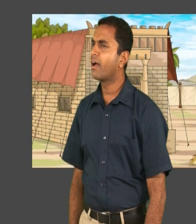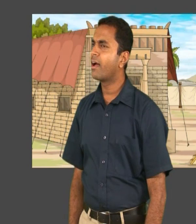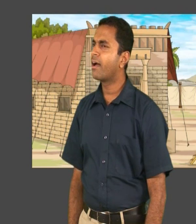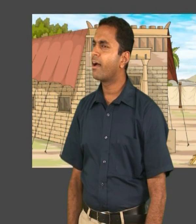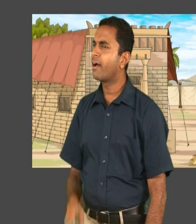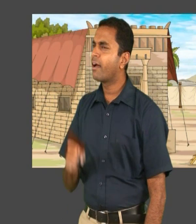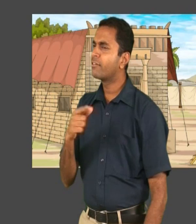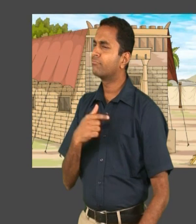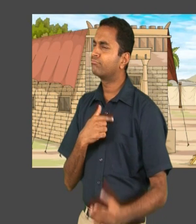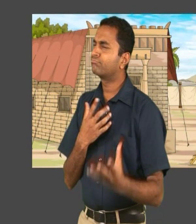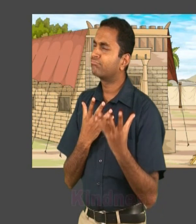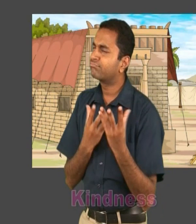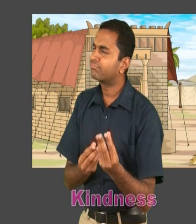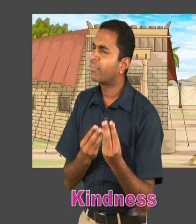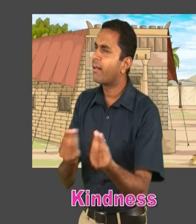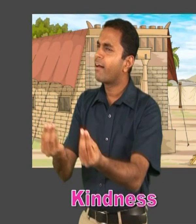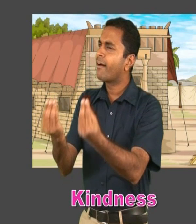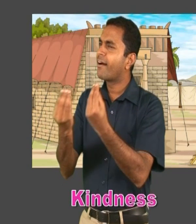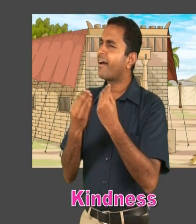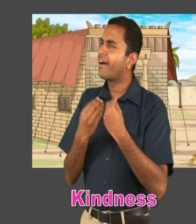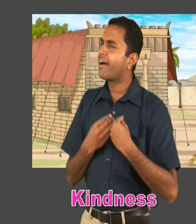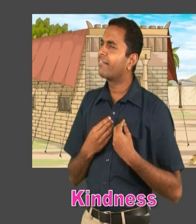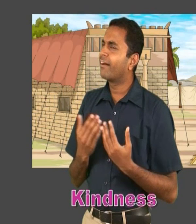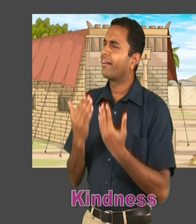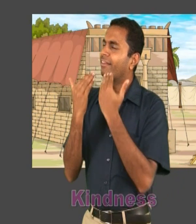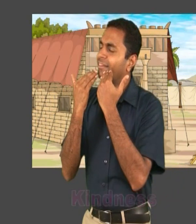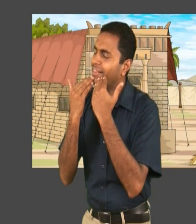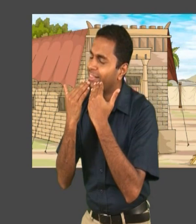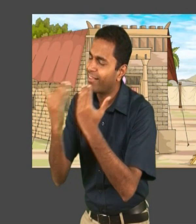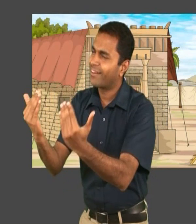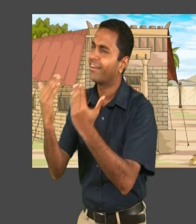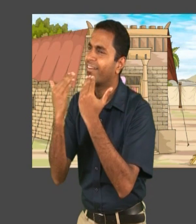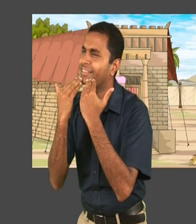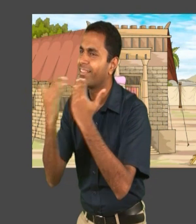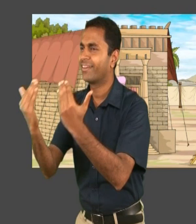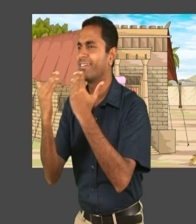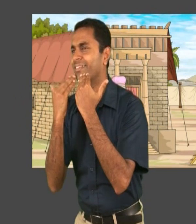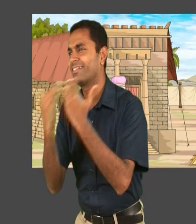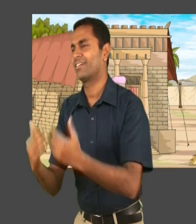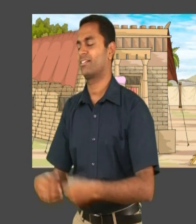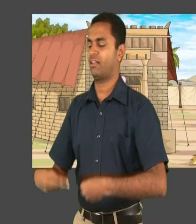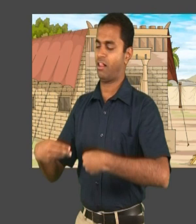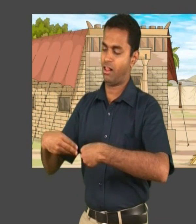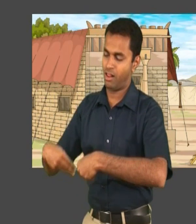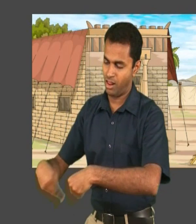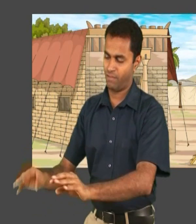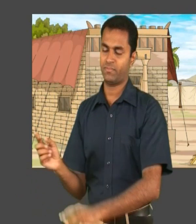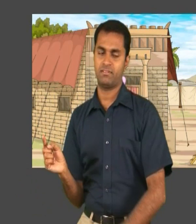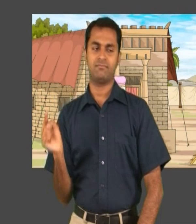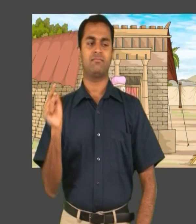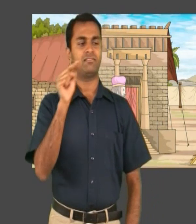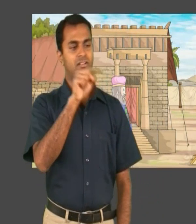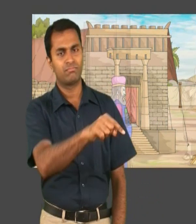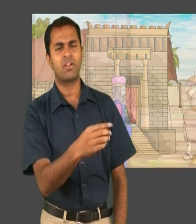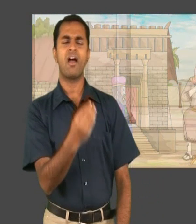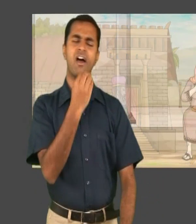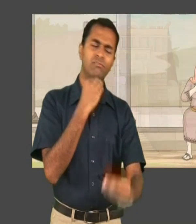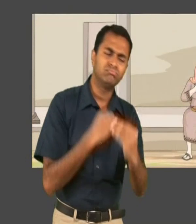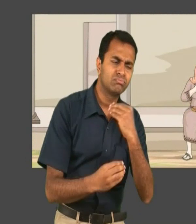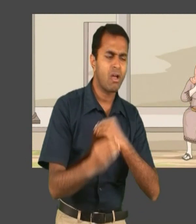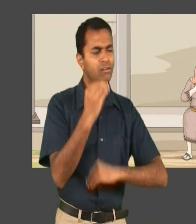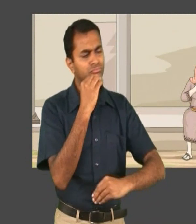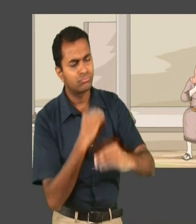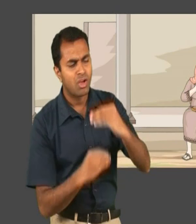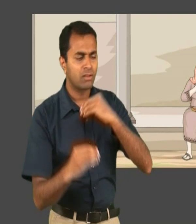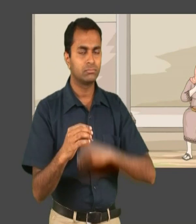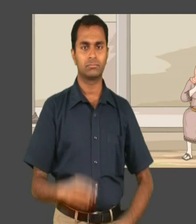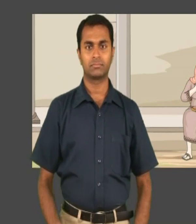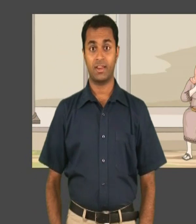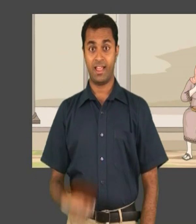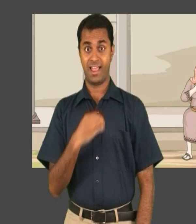“May your maidservant find favor with you,” said Hannah.